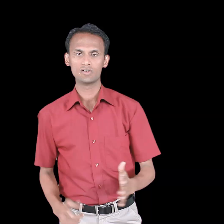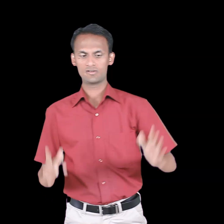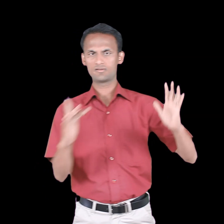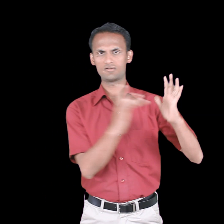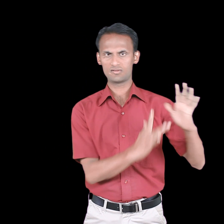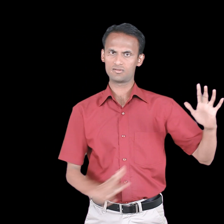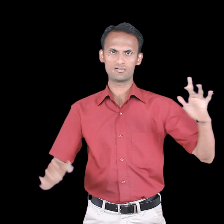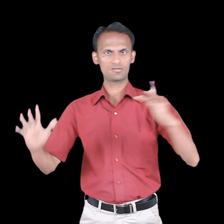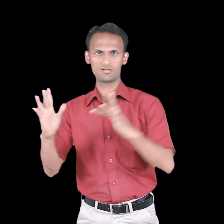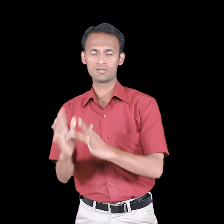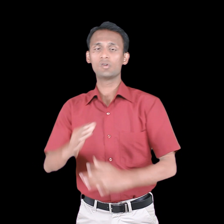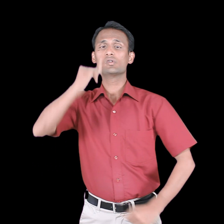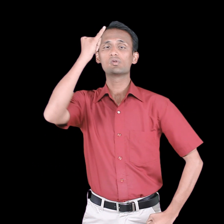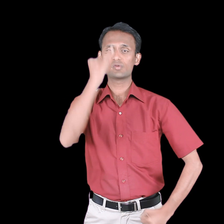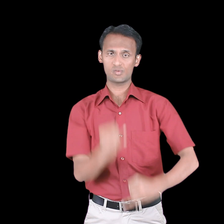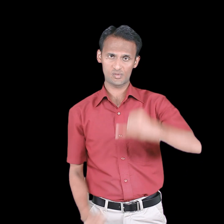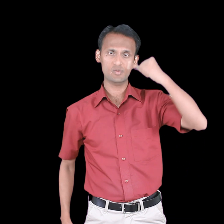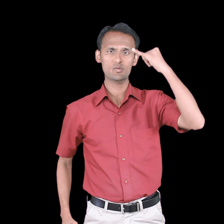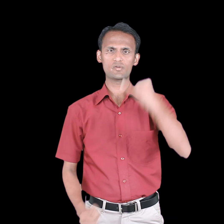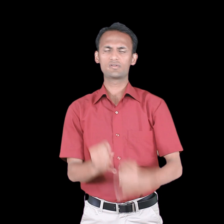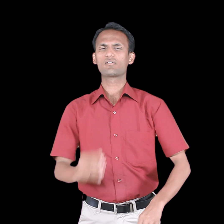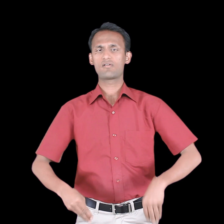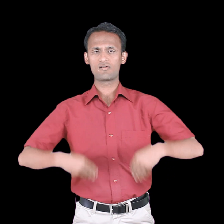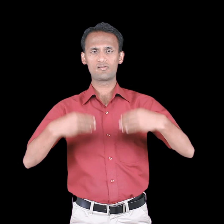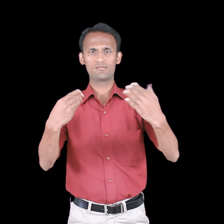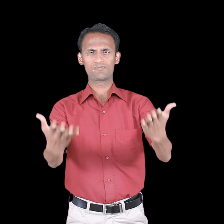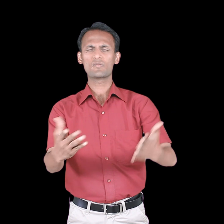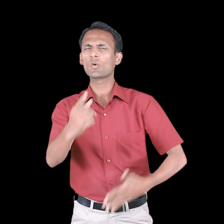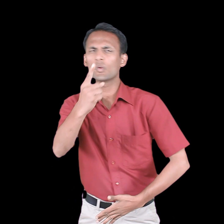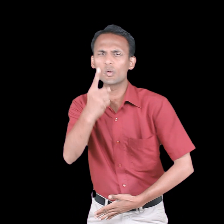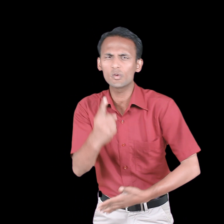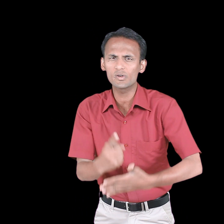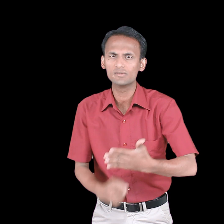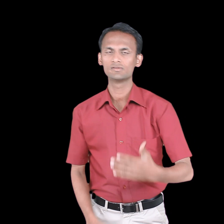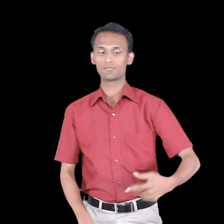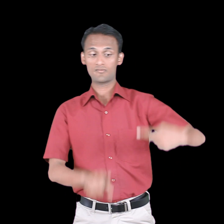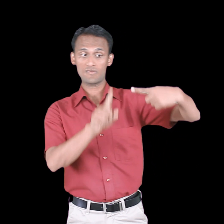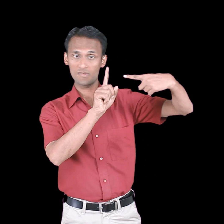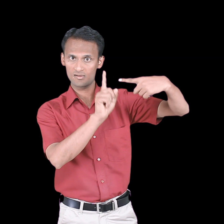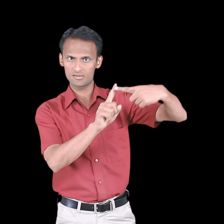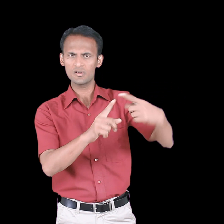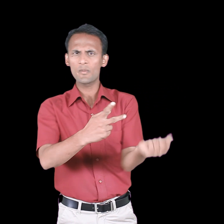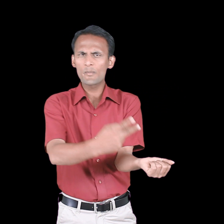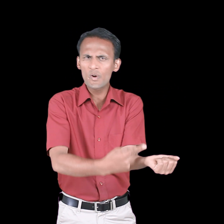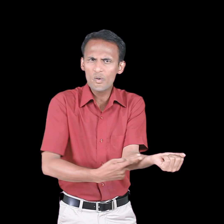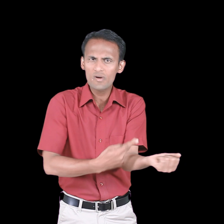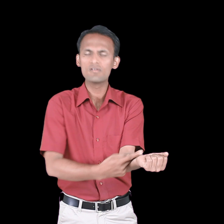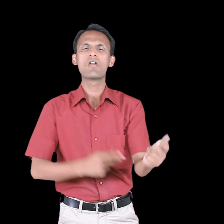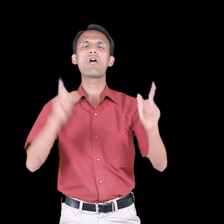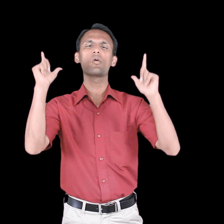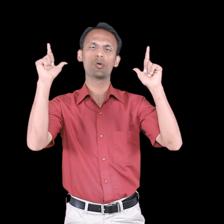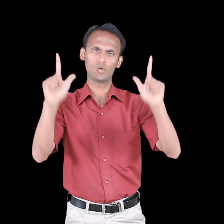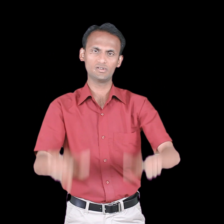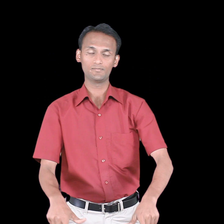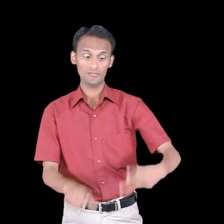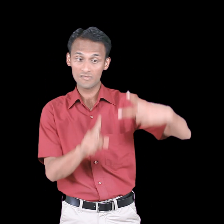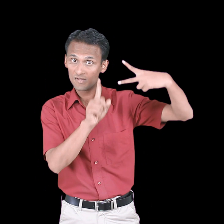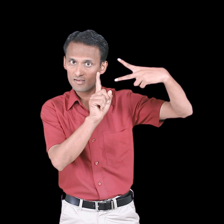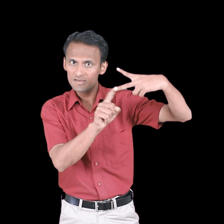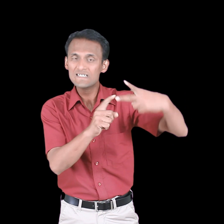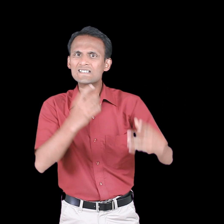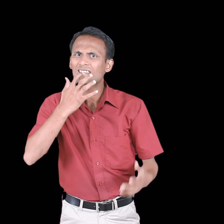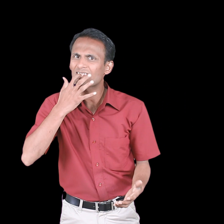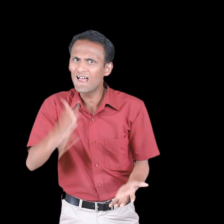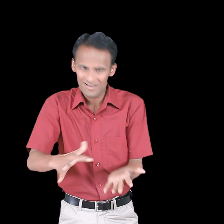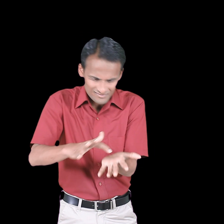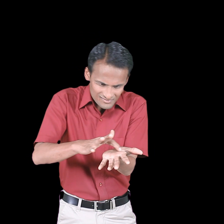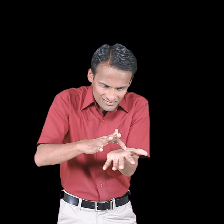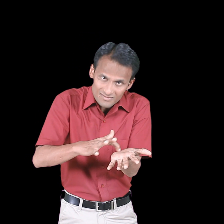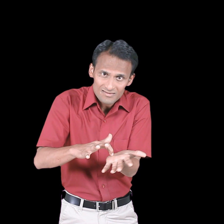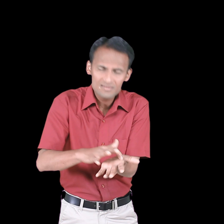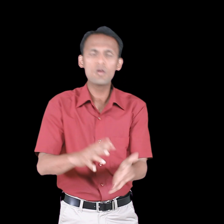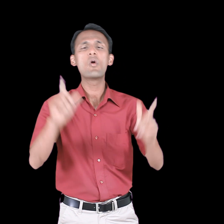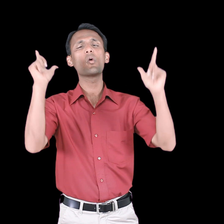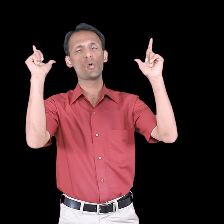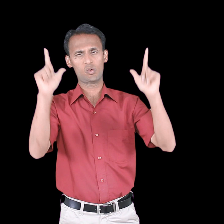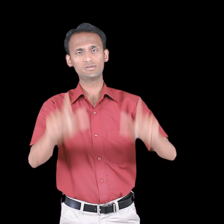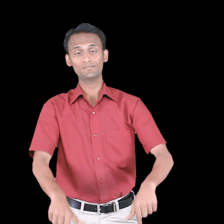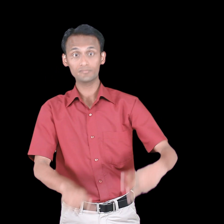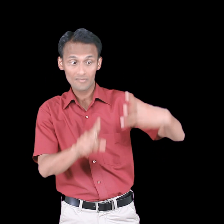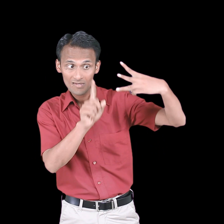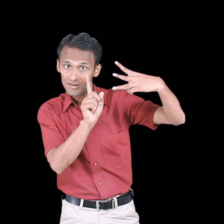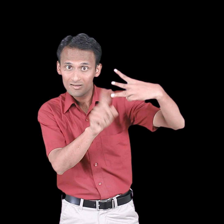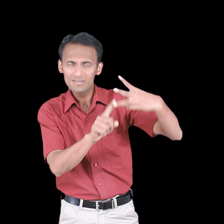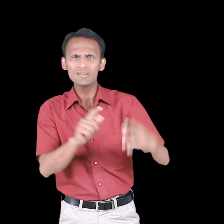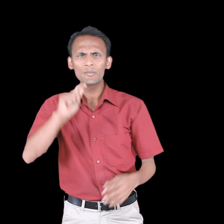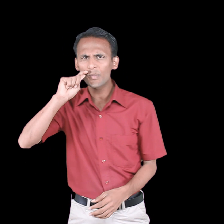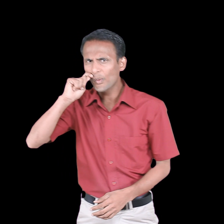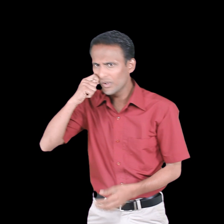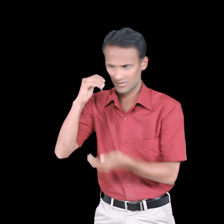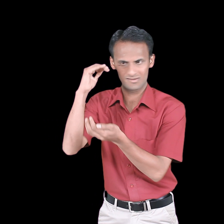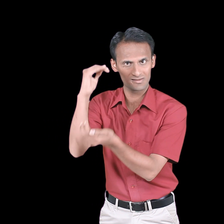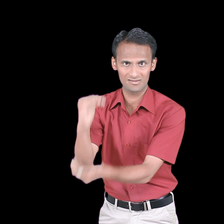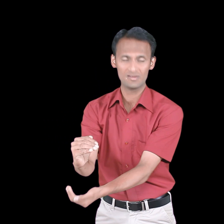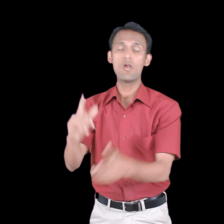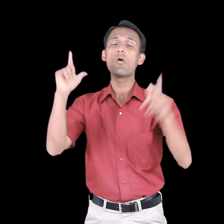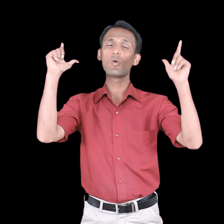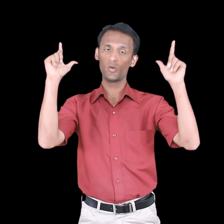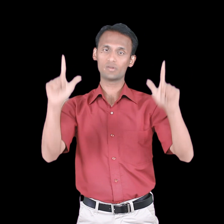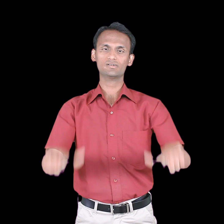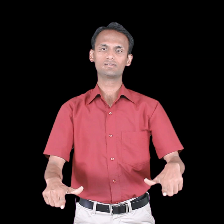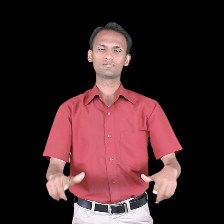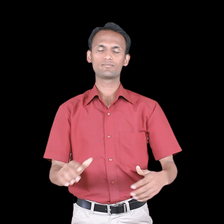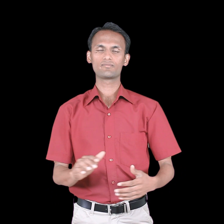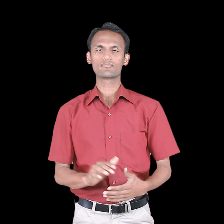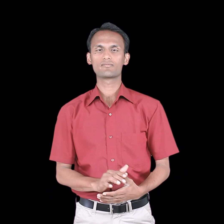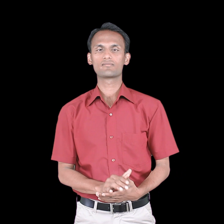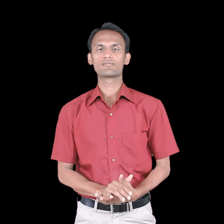Jesus tells the stories of a lost sheep, coin and son